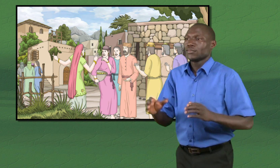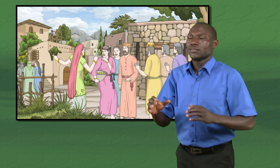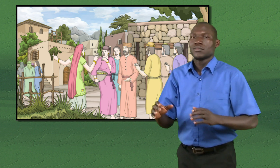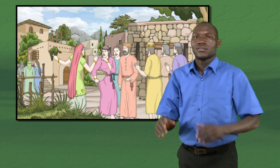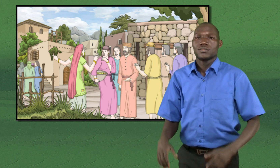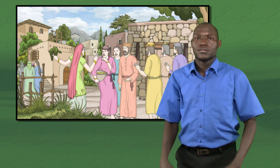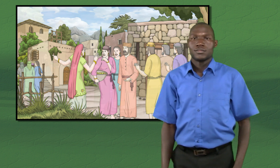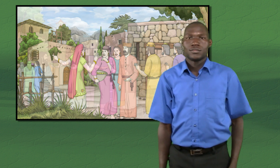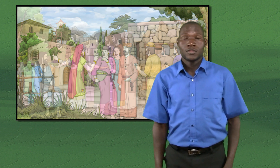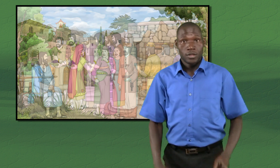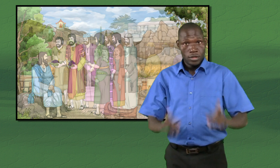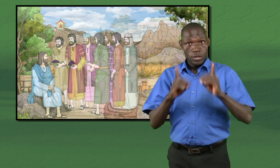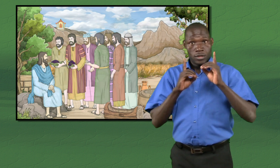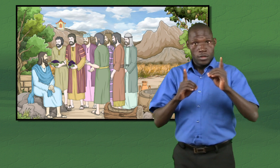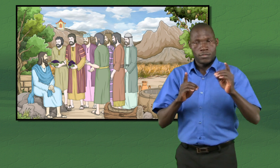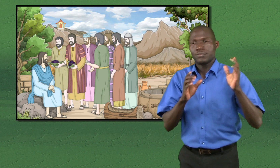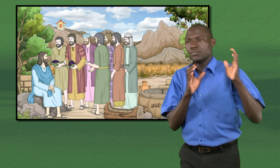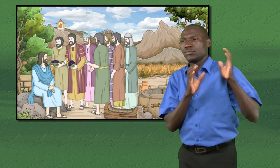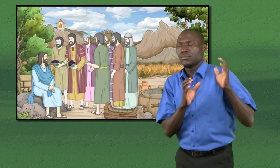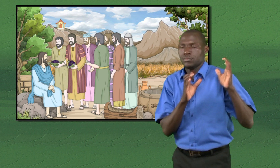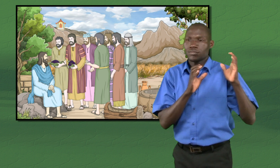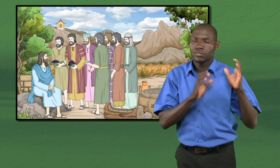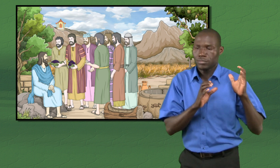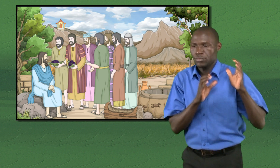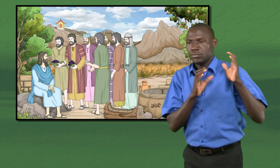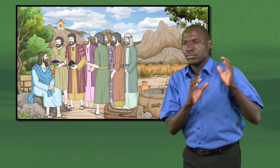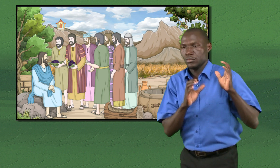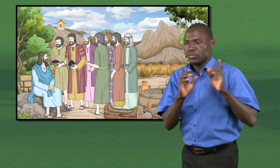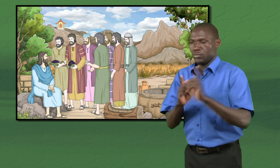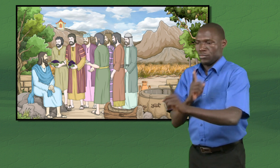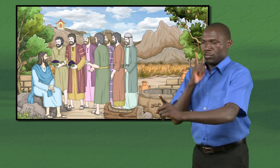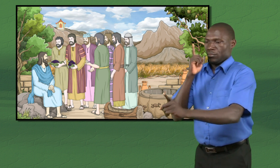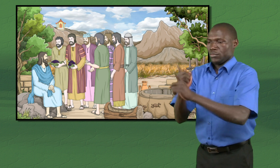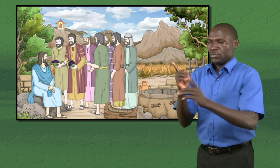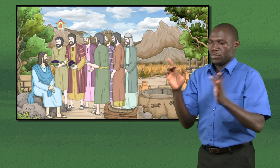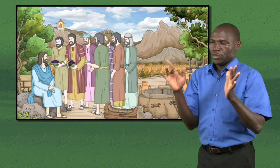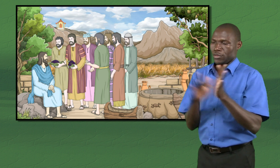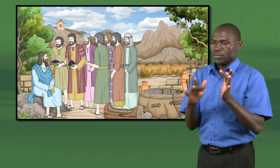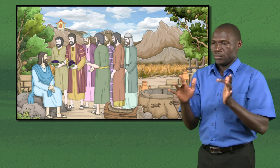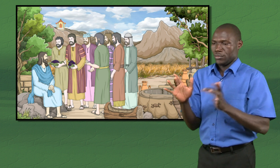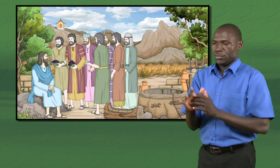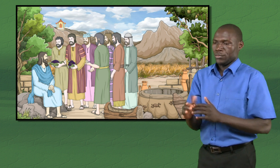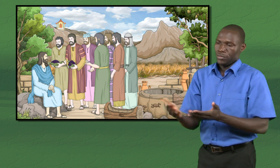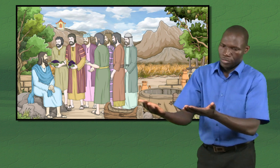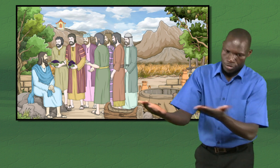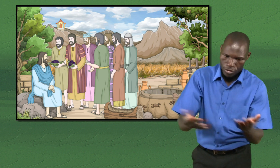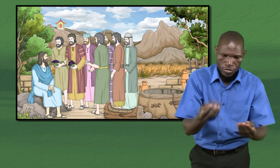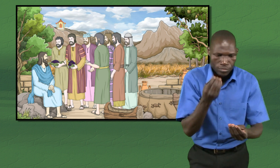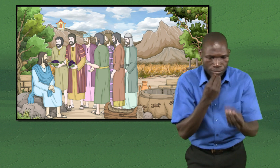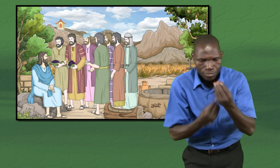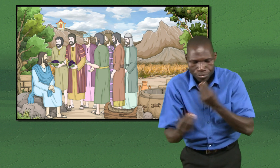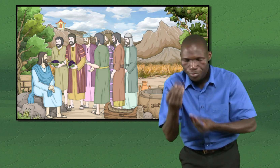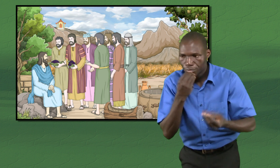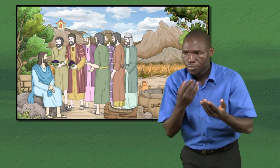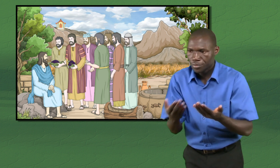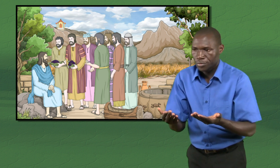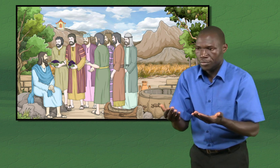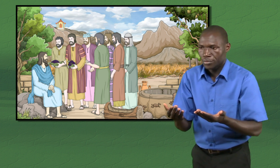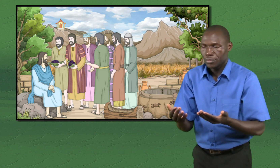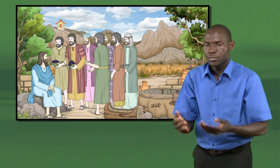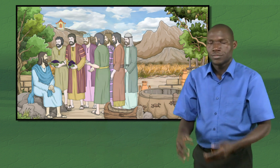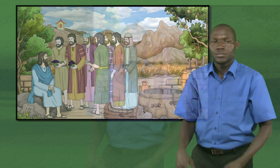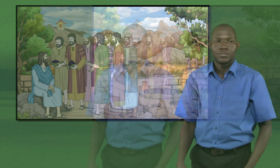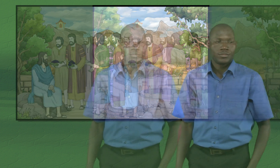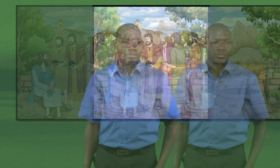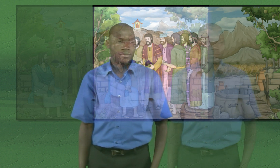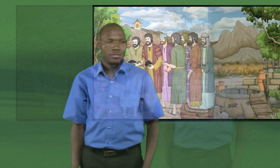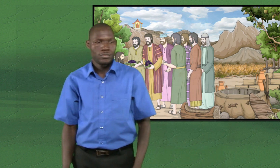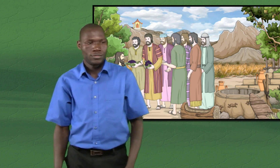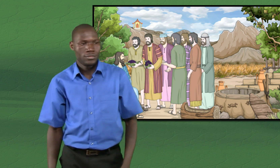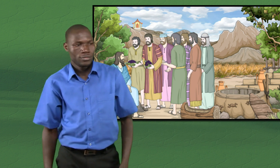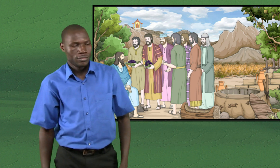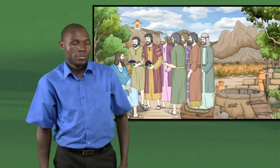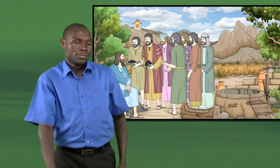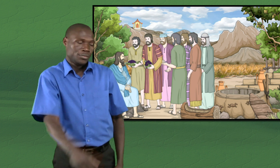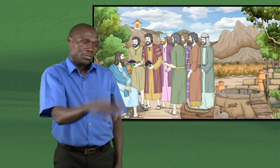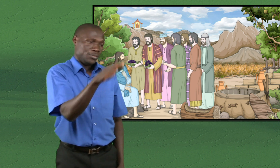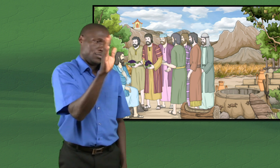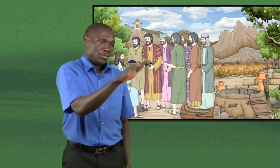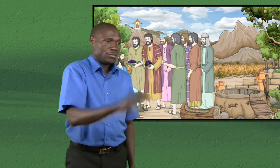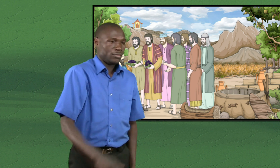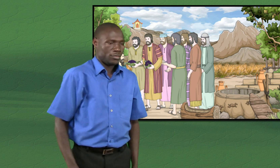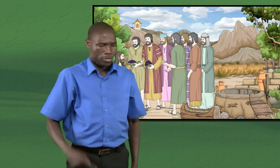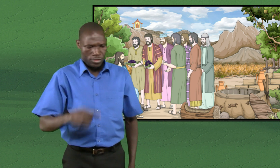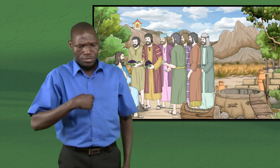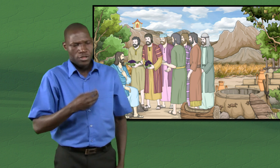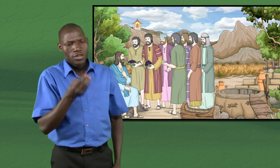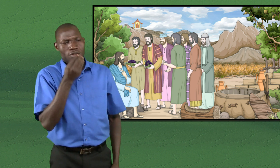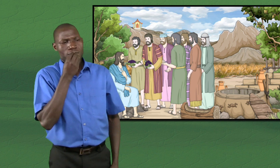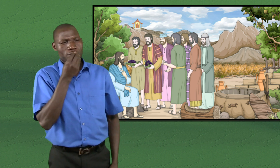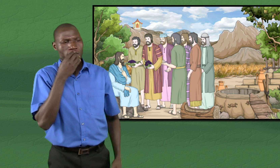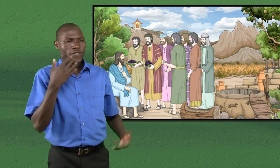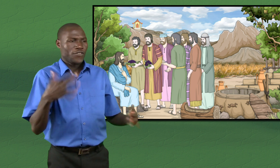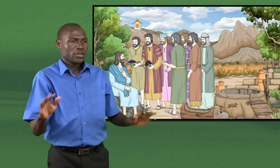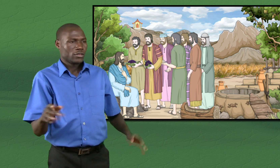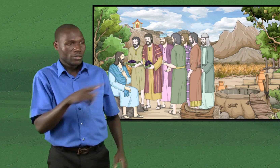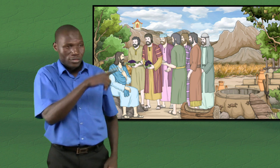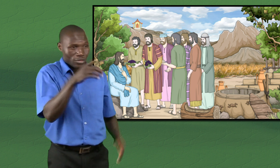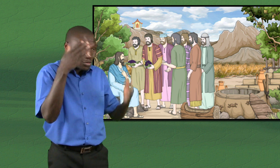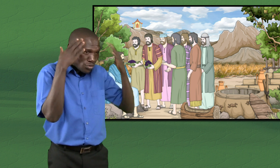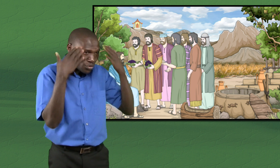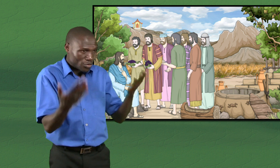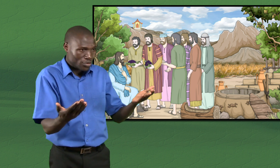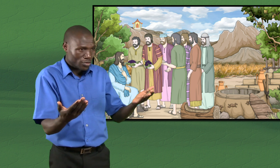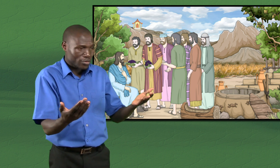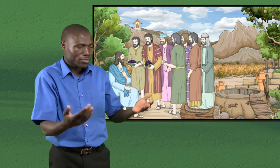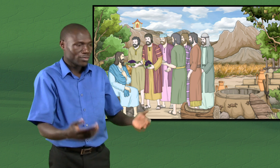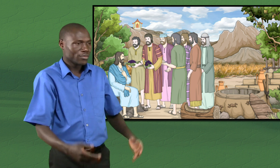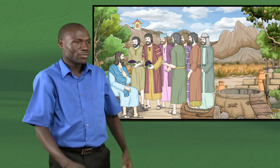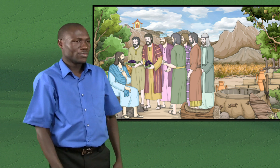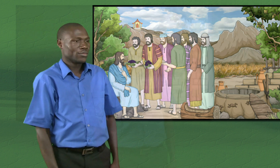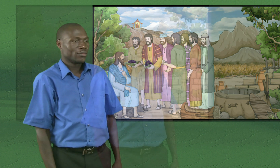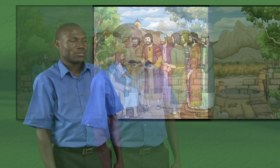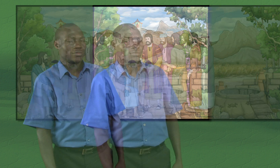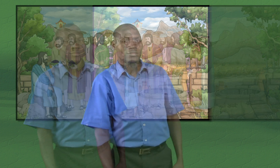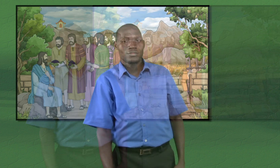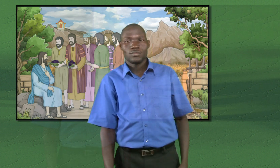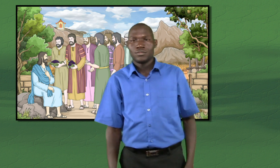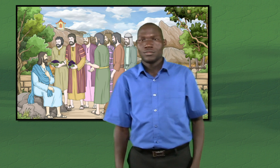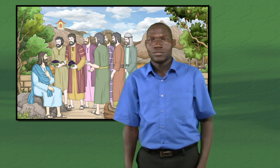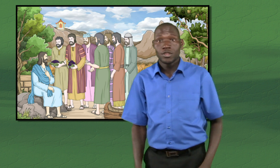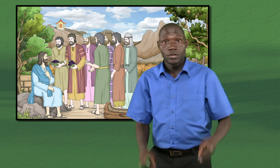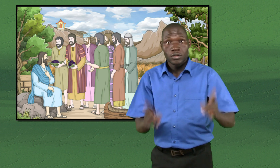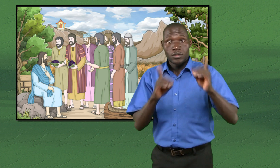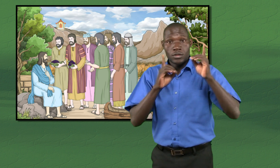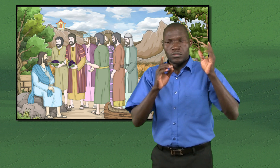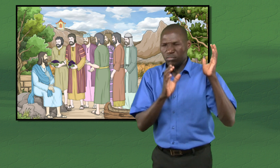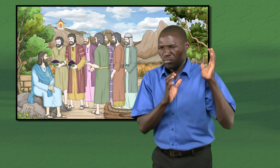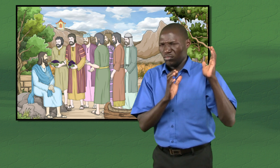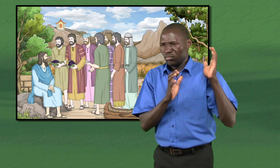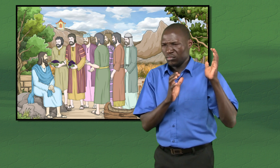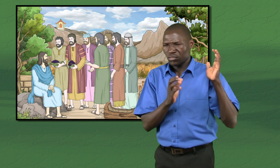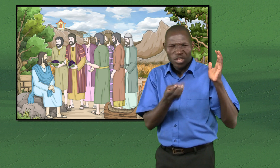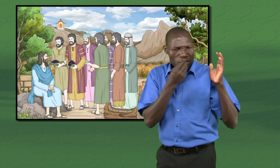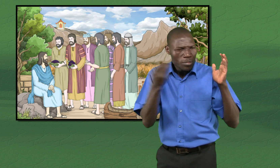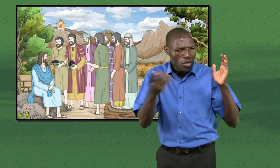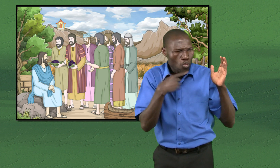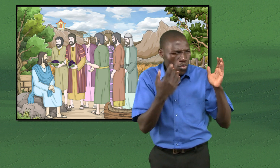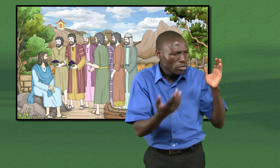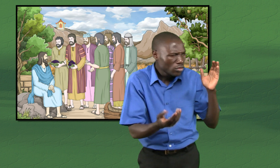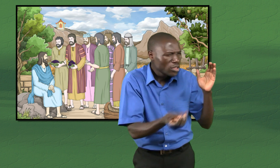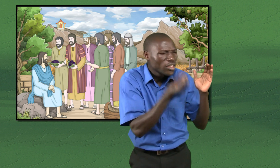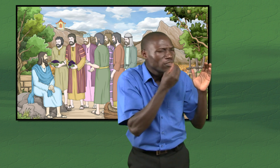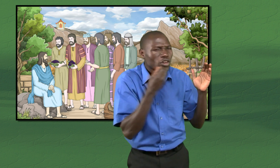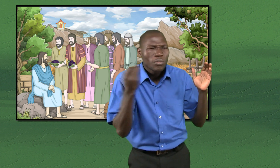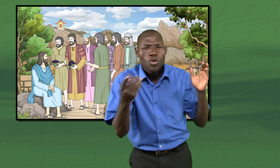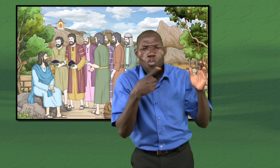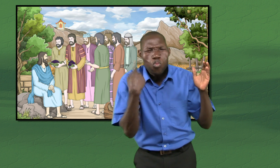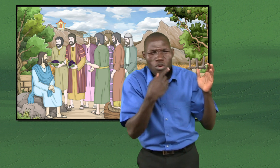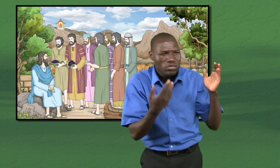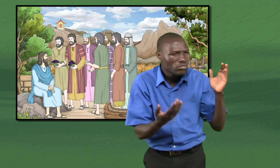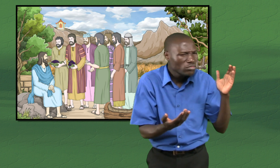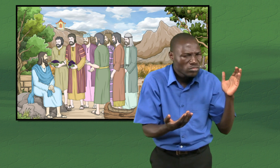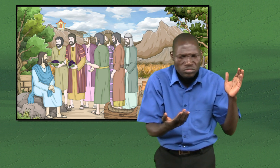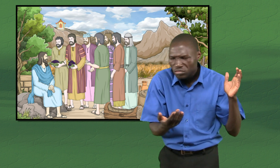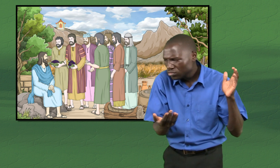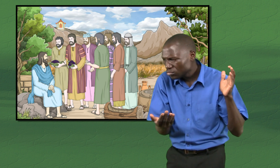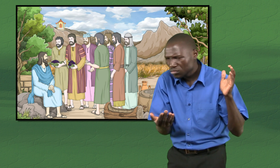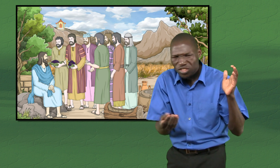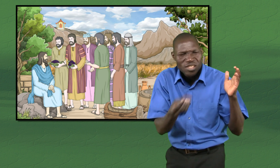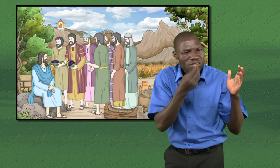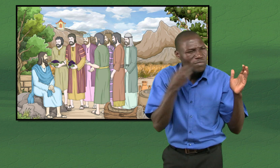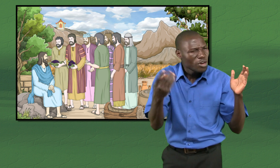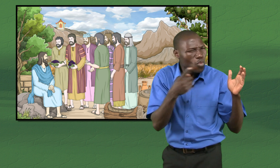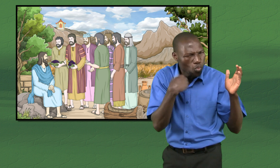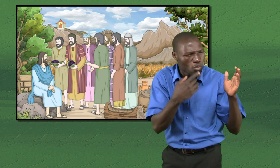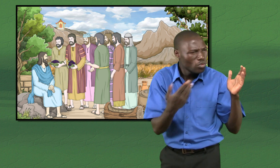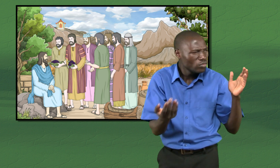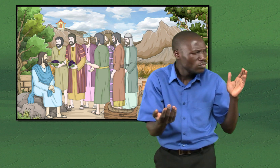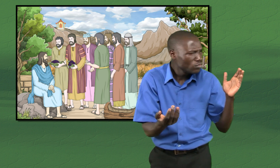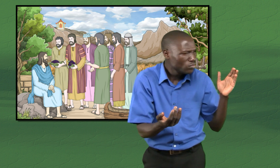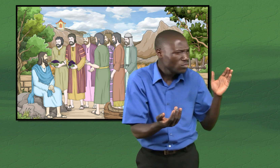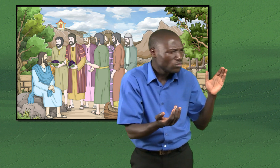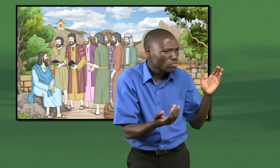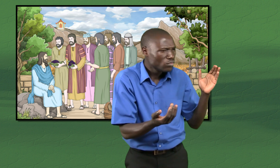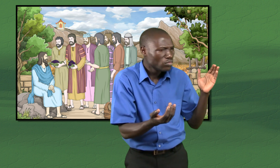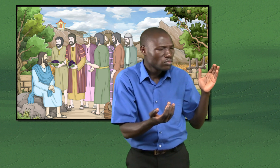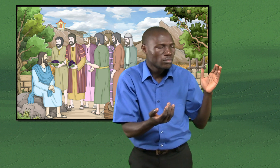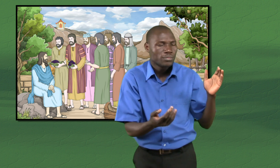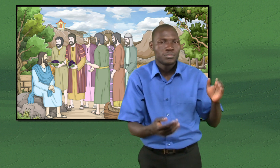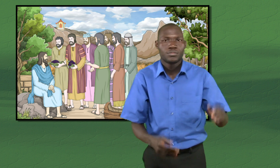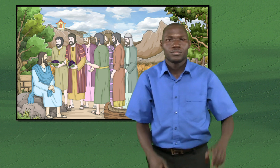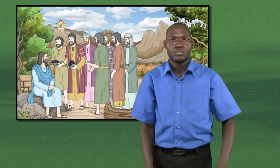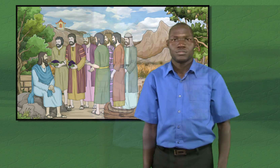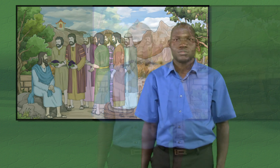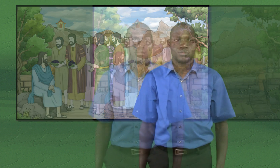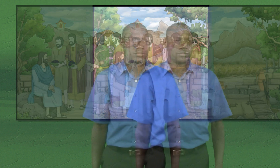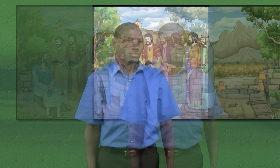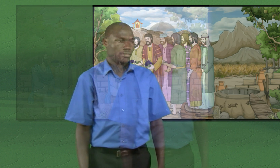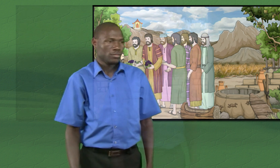Meanwhile the disciples urged Him, “Rabbi, eat something.” But He told them, “I have food to eat that you know nothing about.”